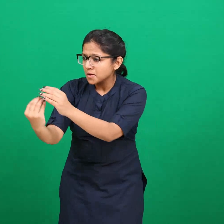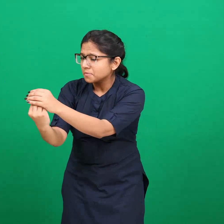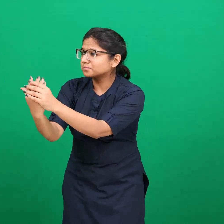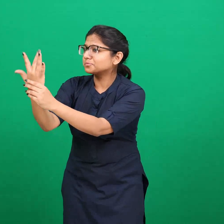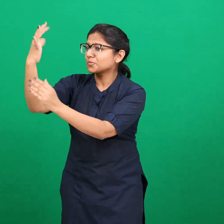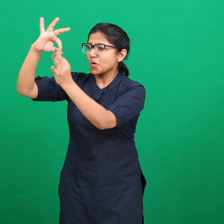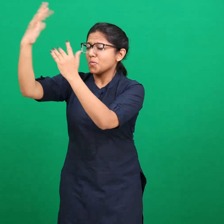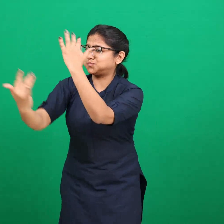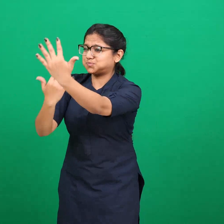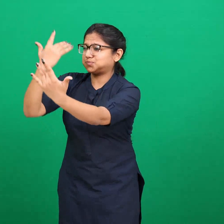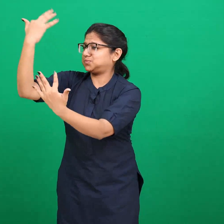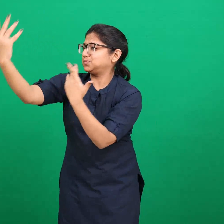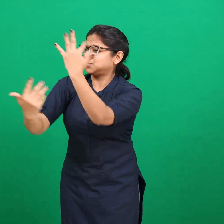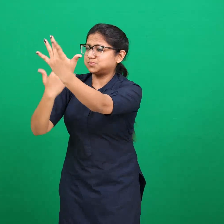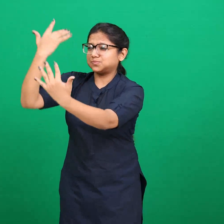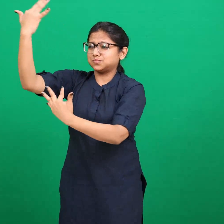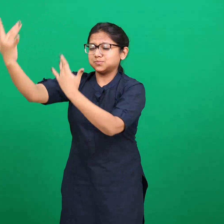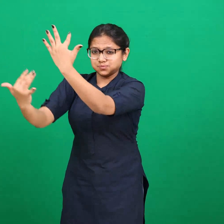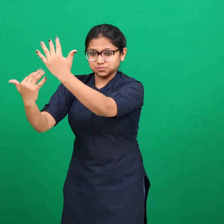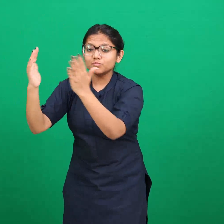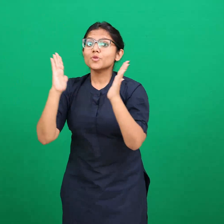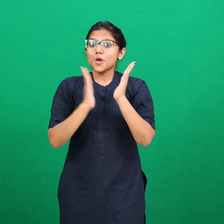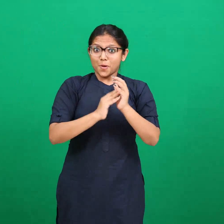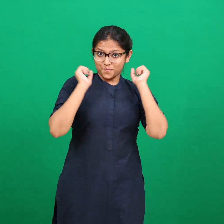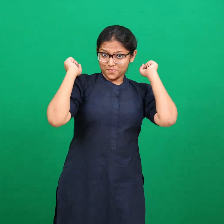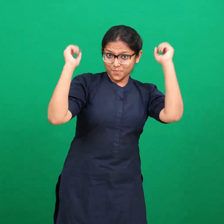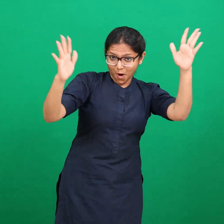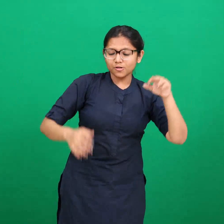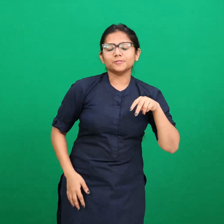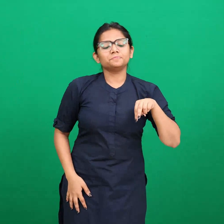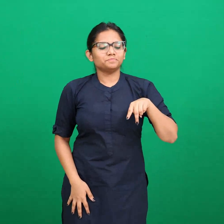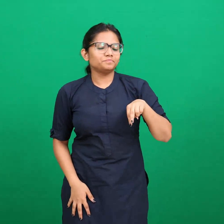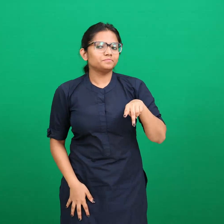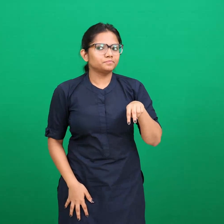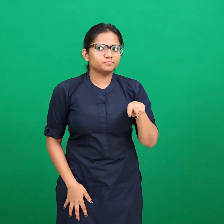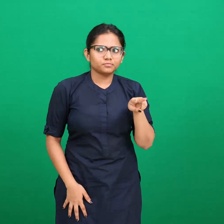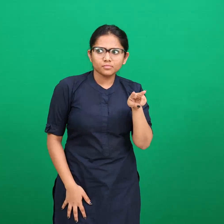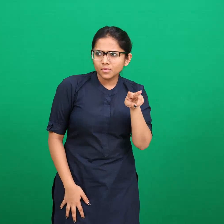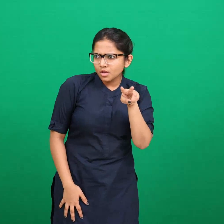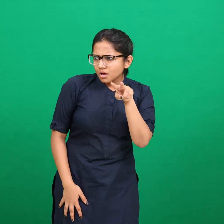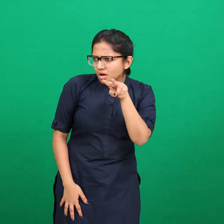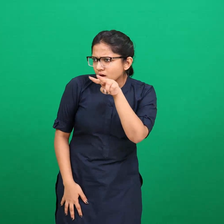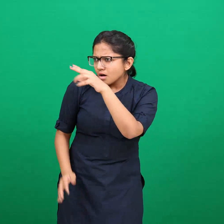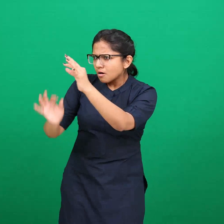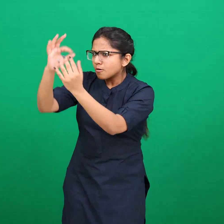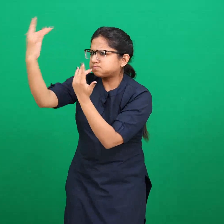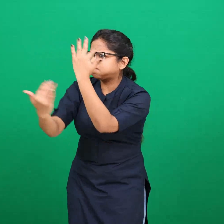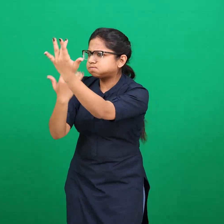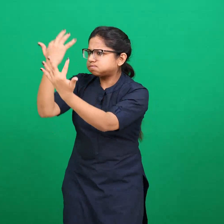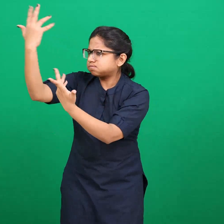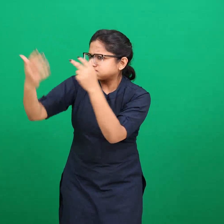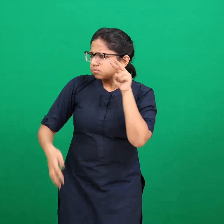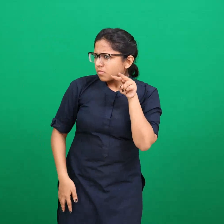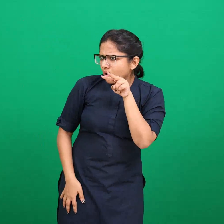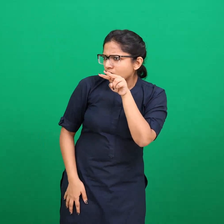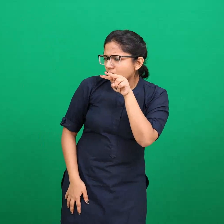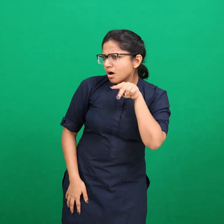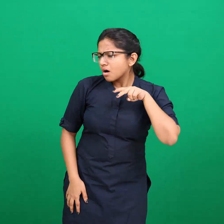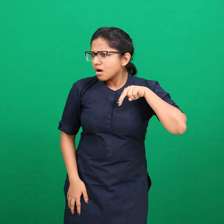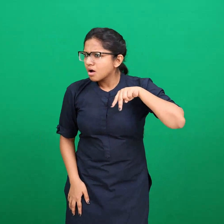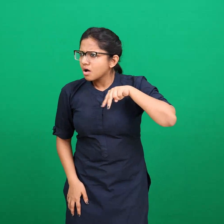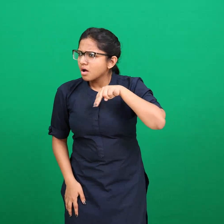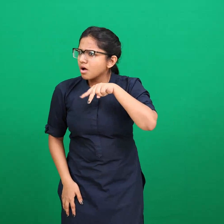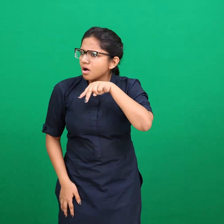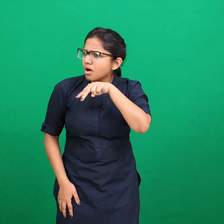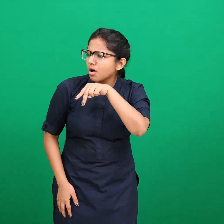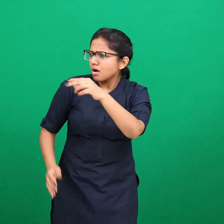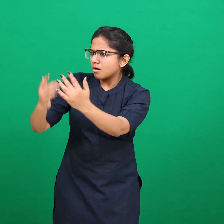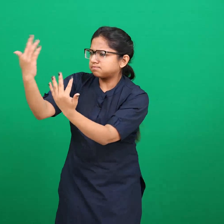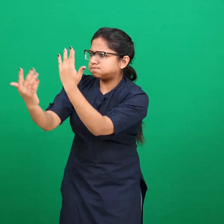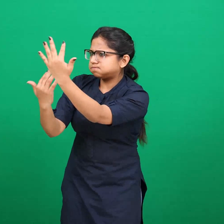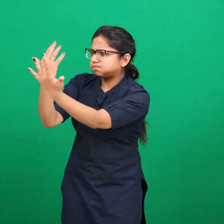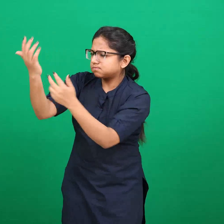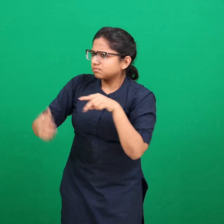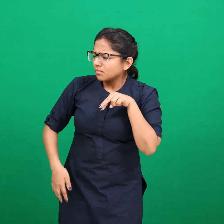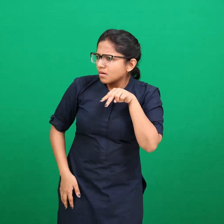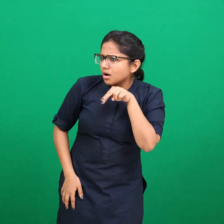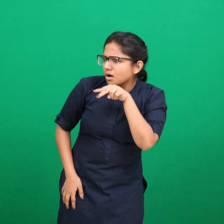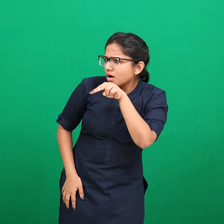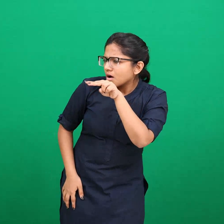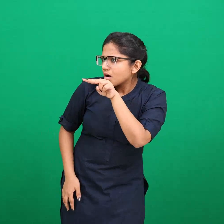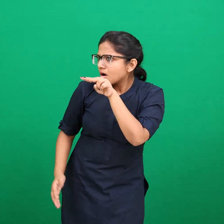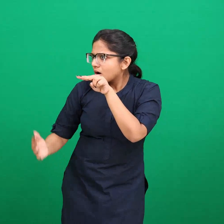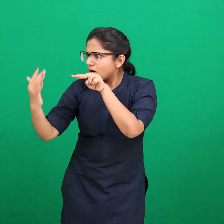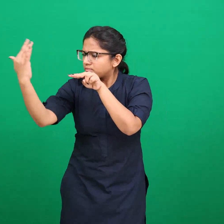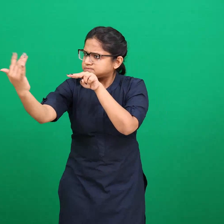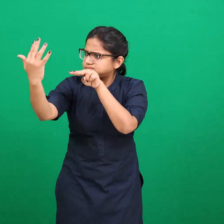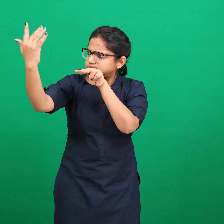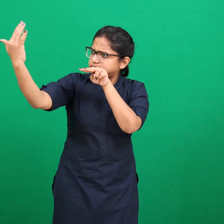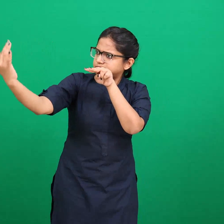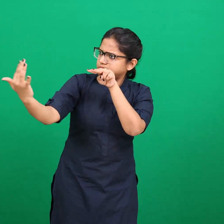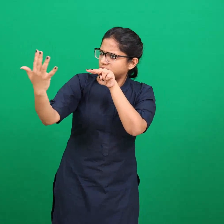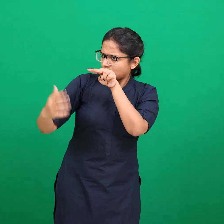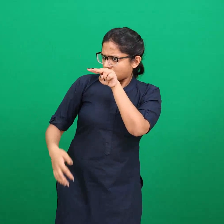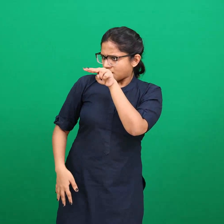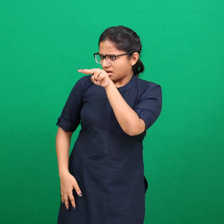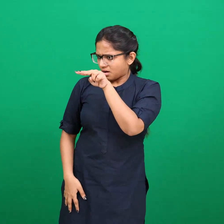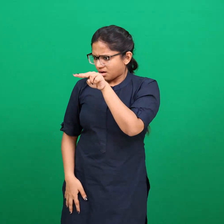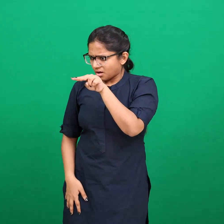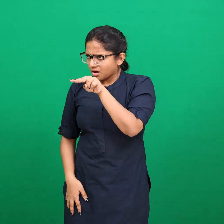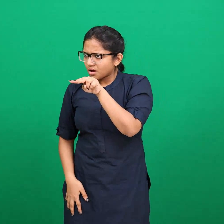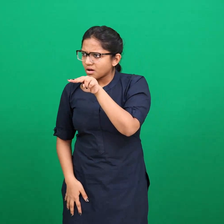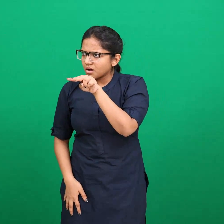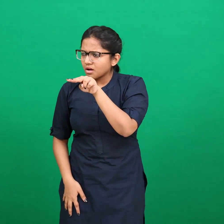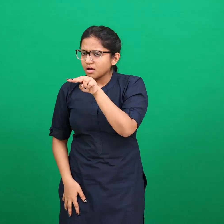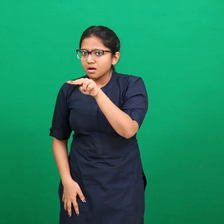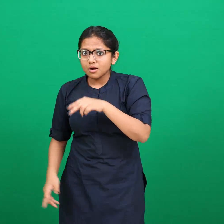When Moses saw it, he marveled at the sight.